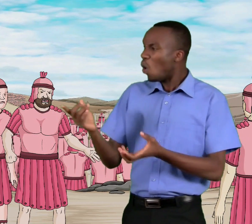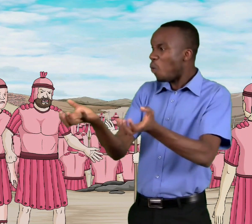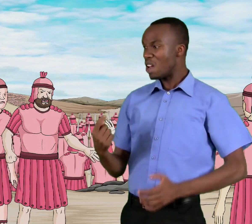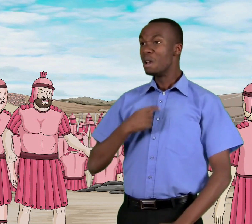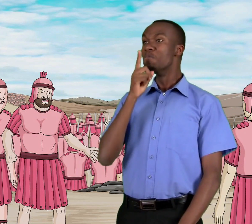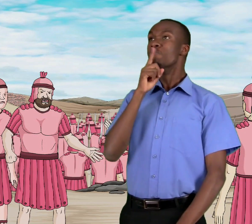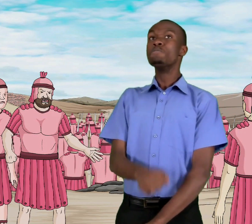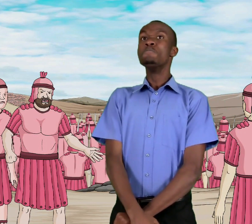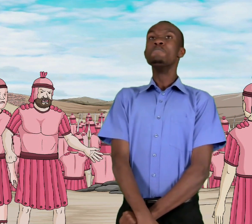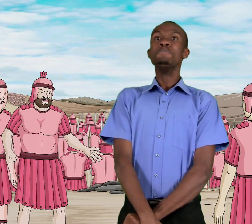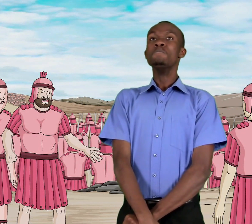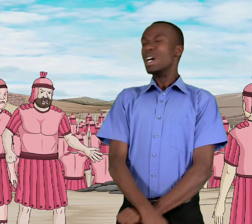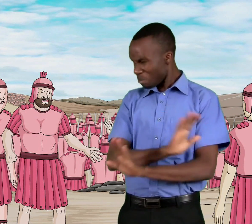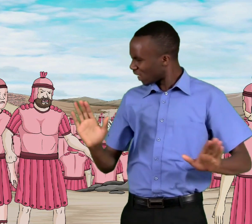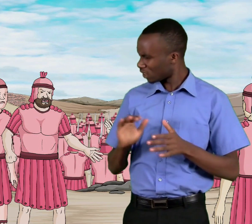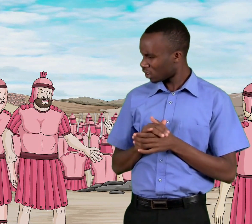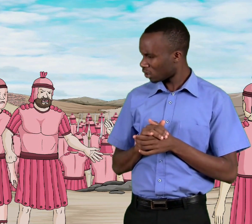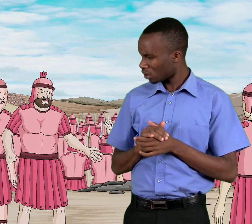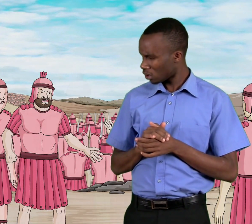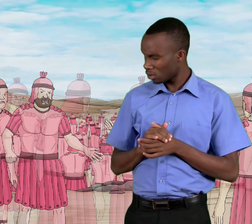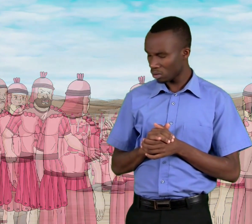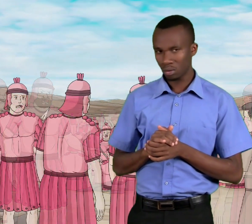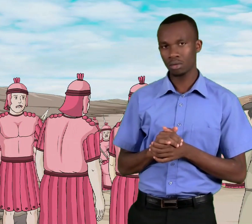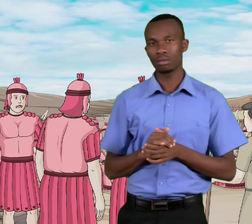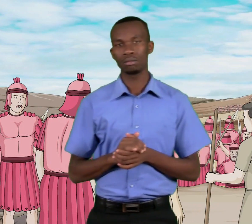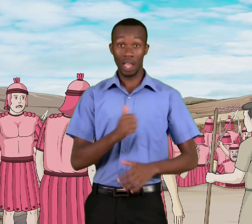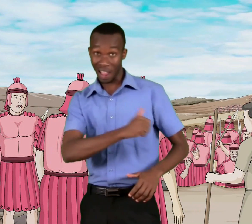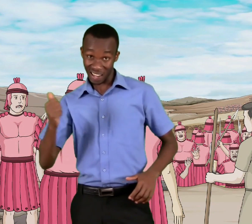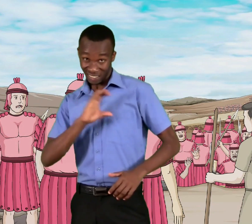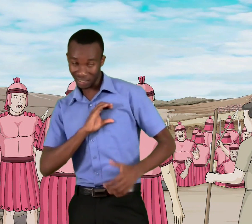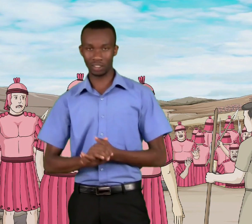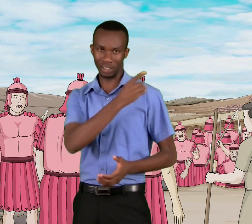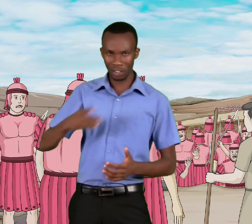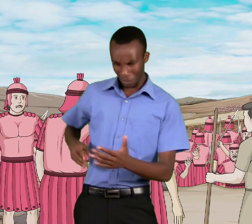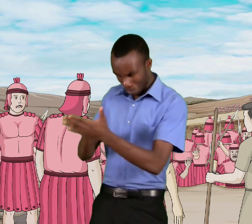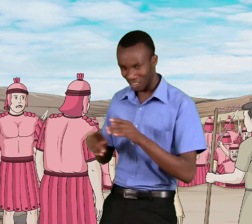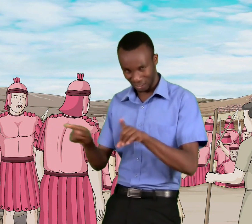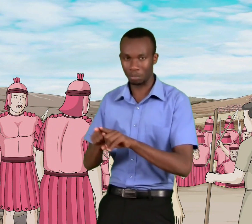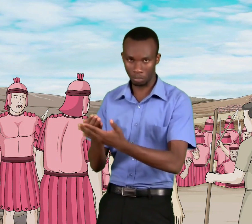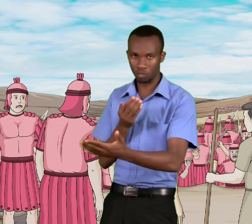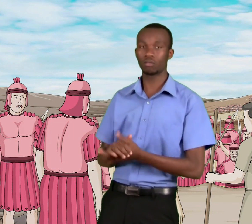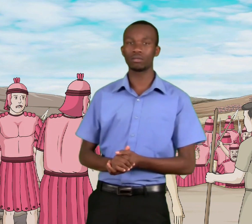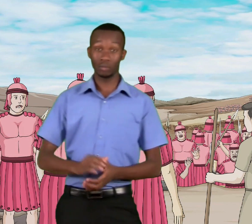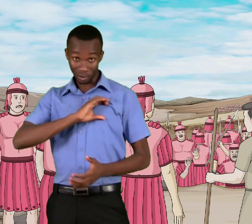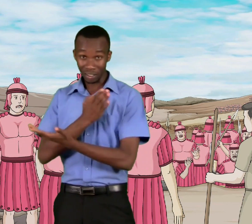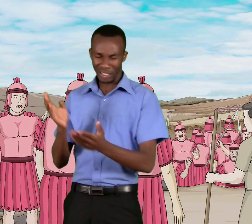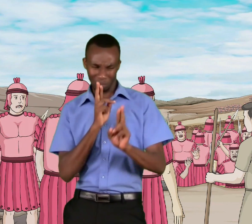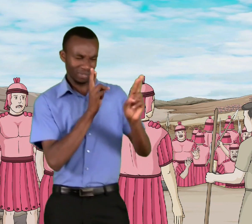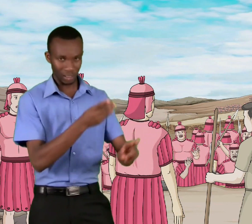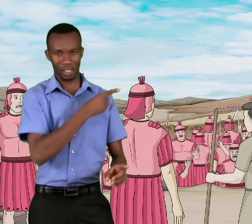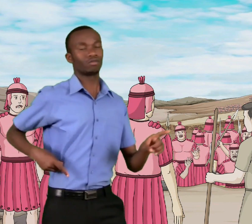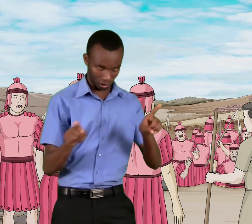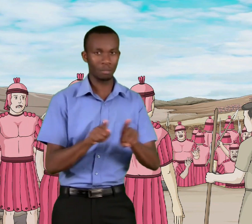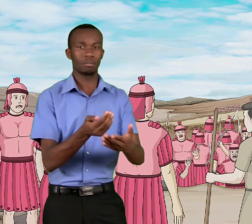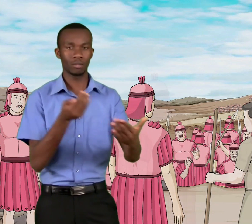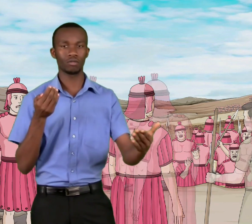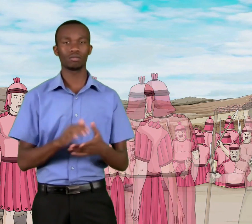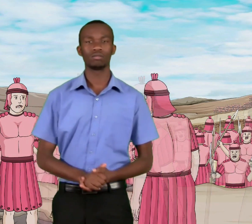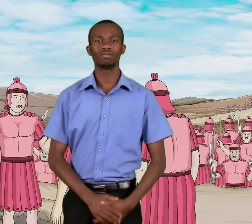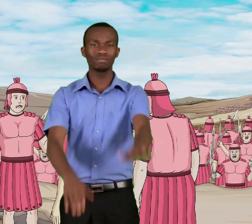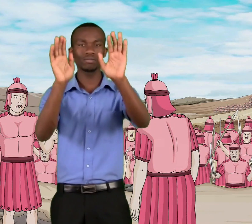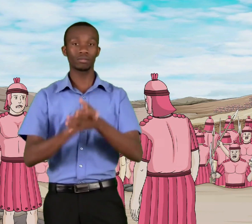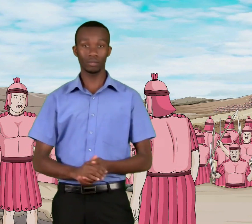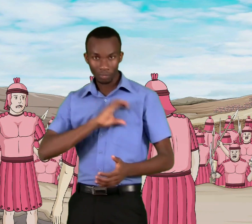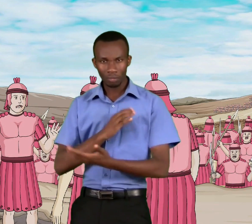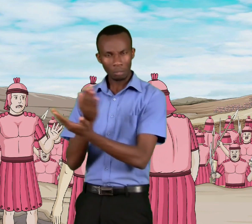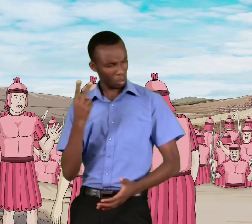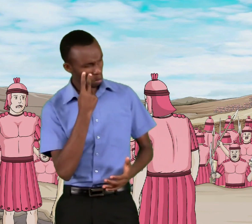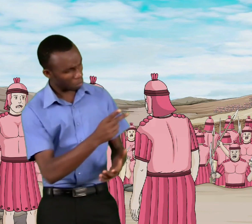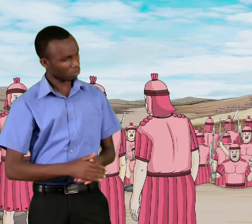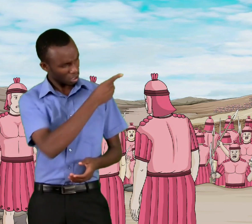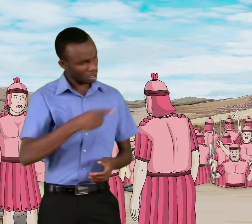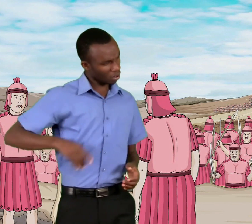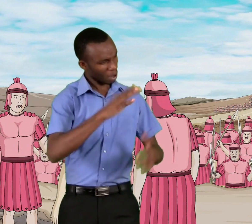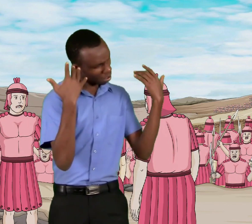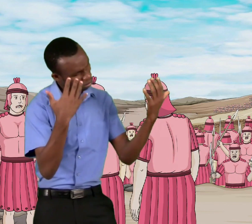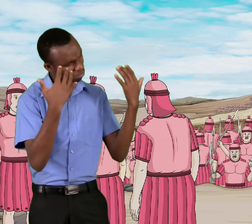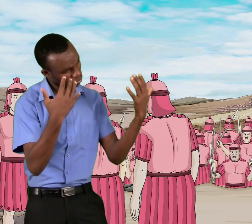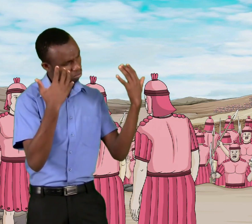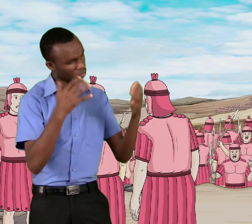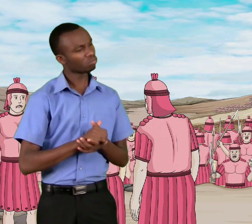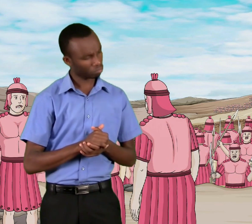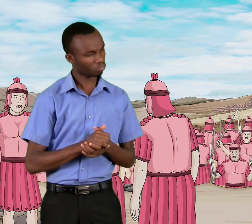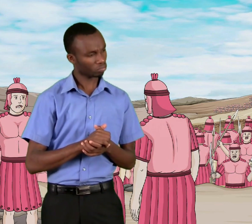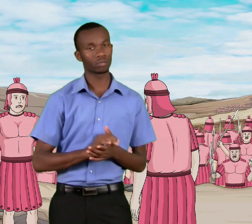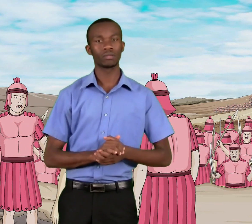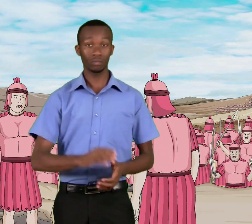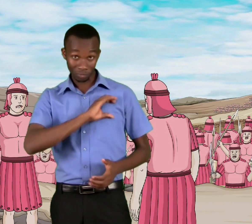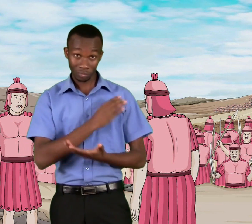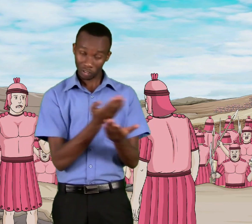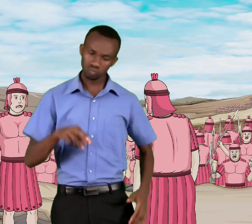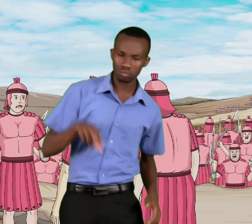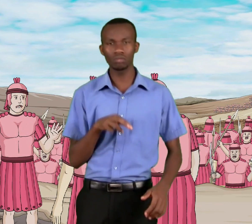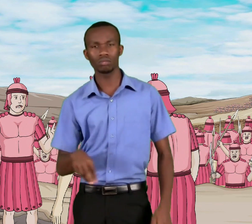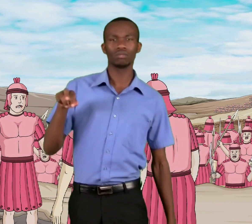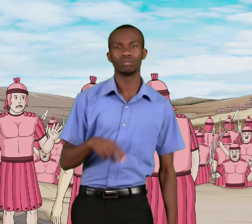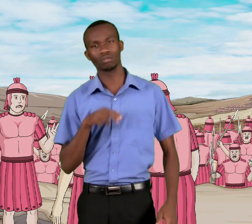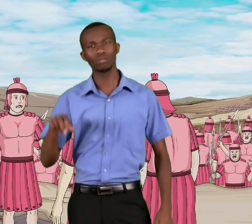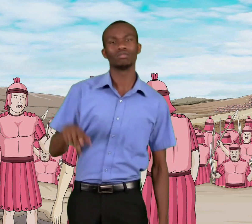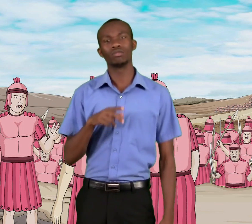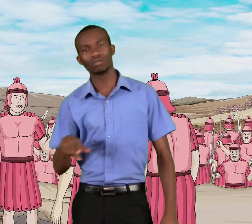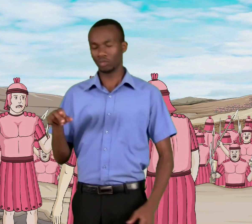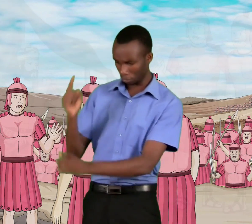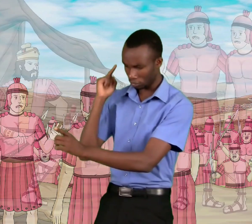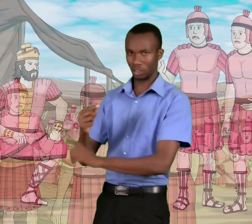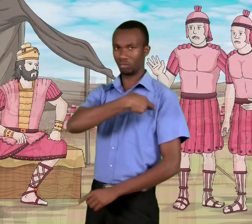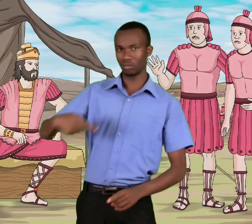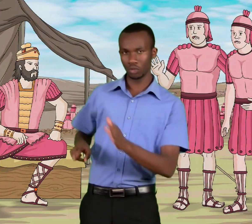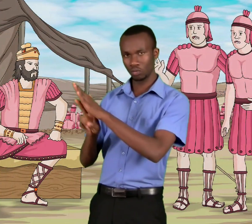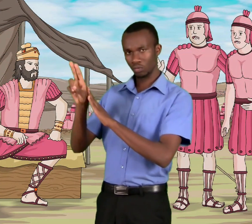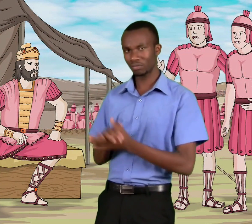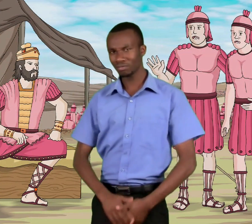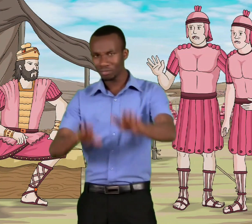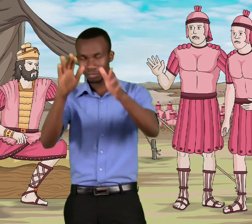Then he turned from him toward another and asked about the offer, and those people answered him just as the first ones had answered.